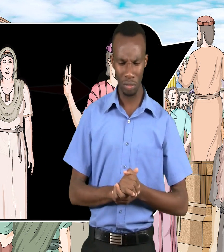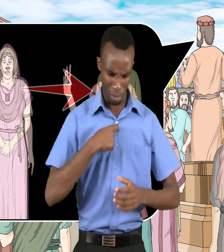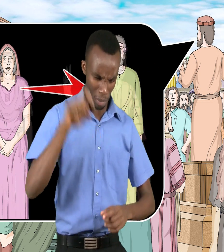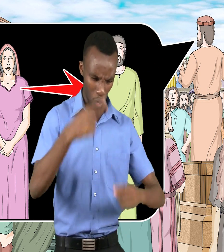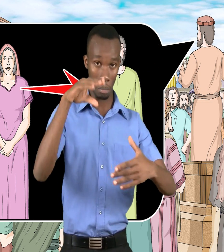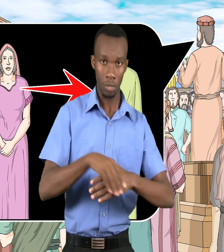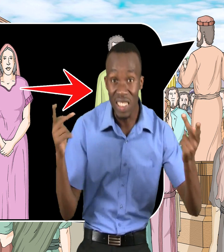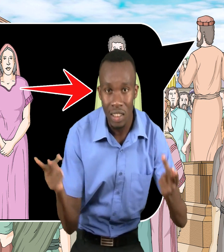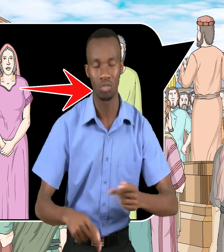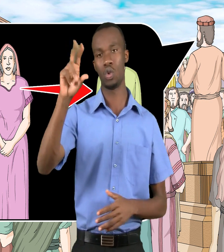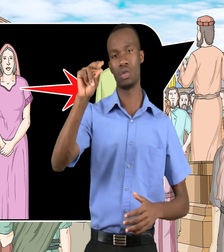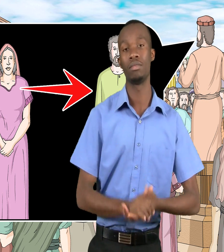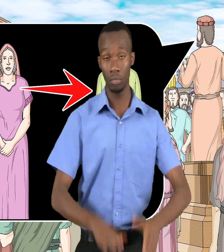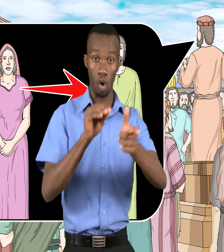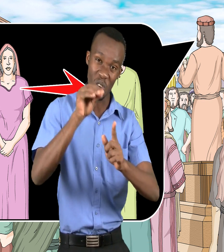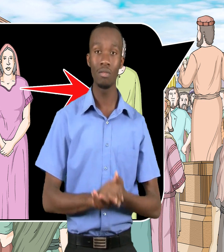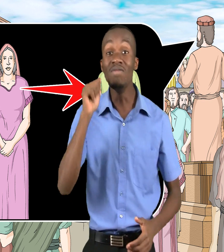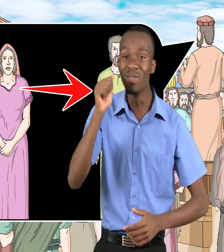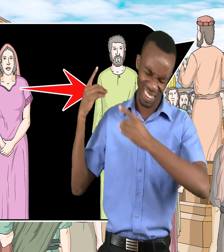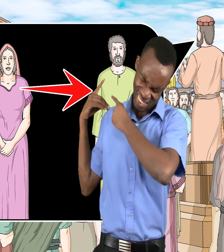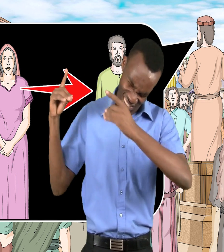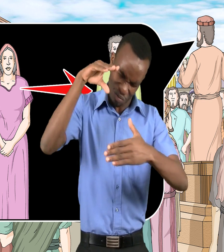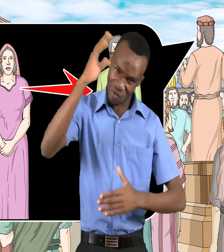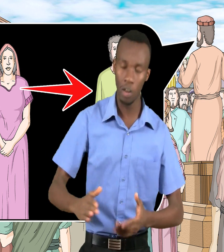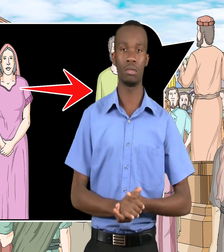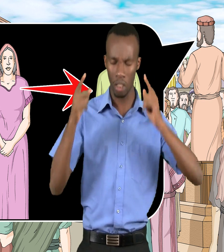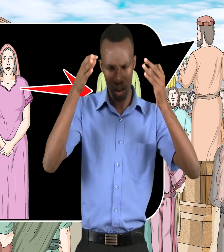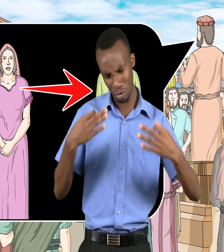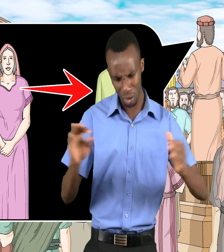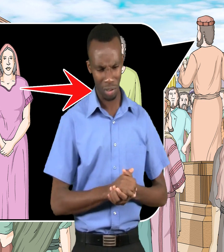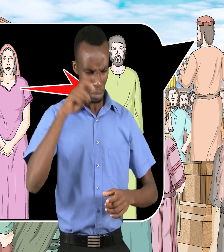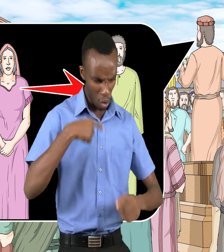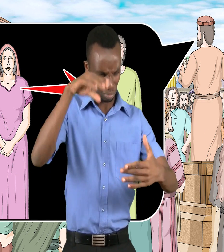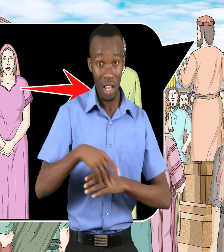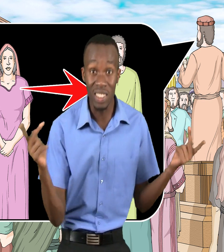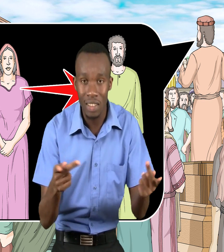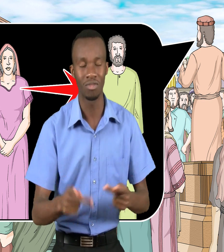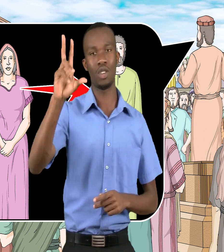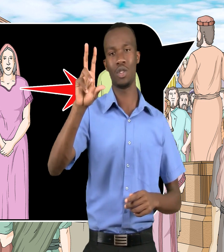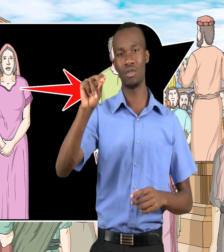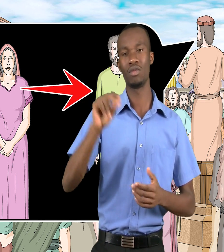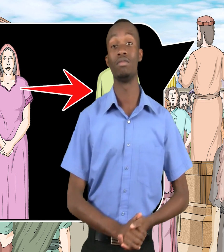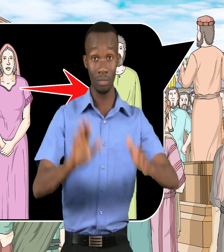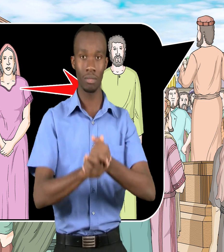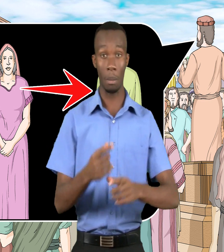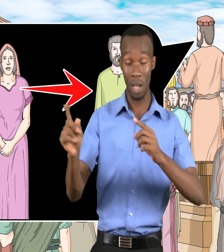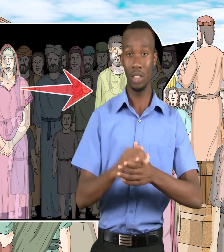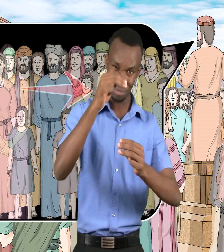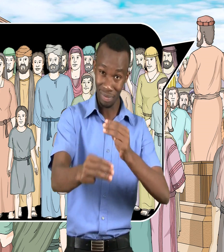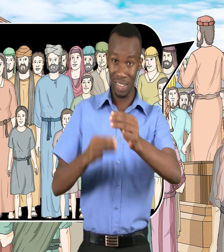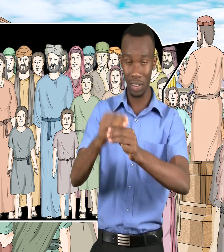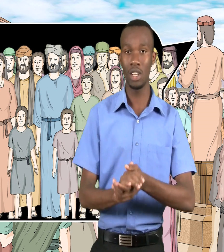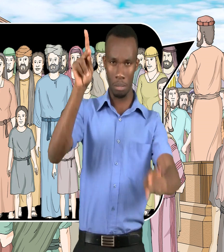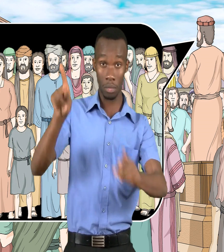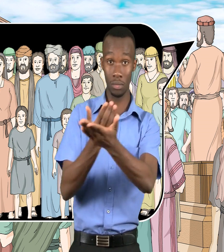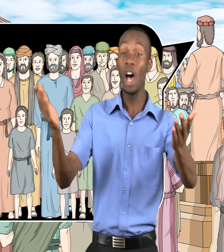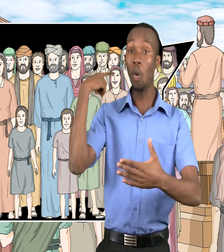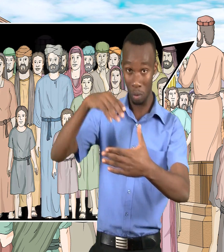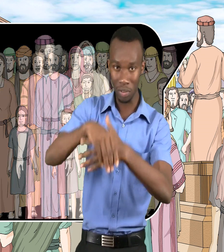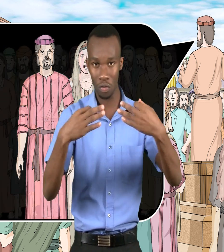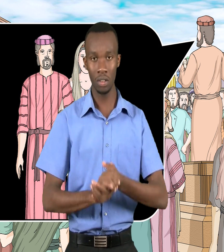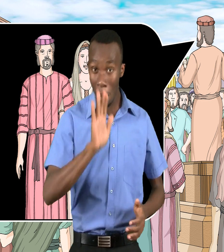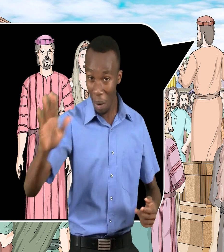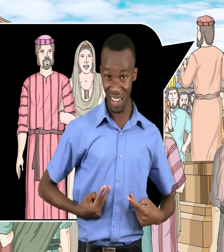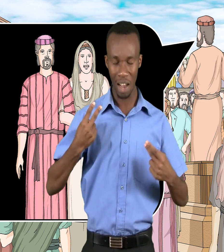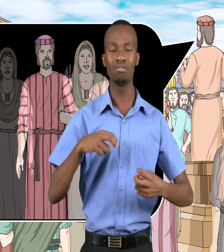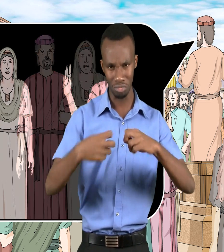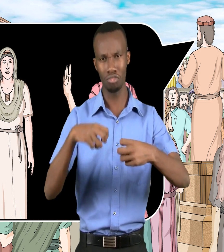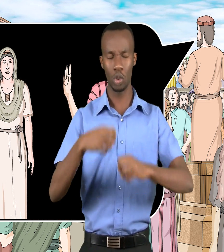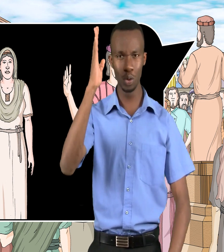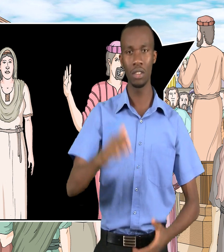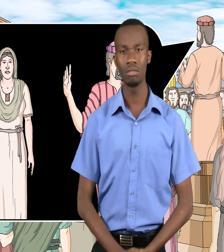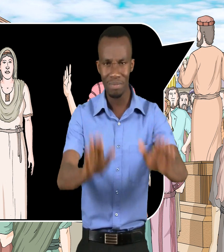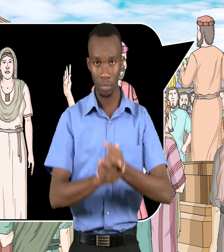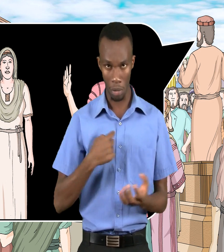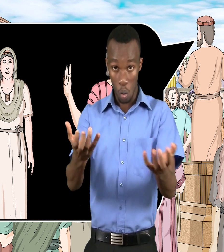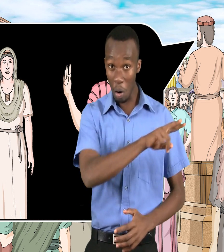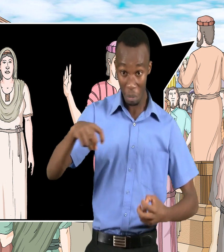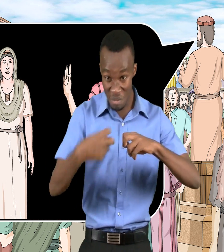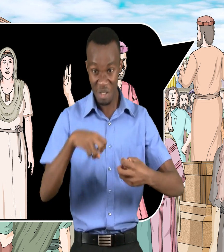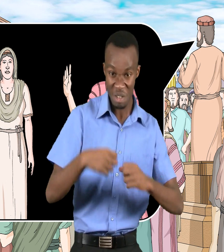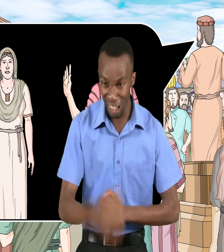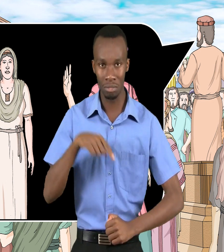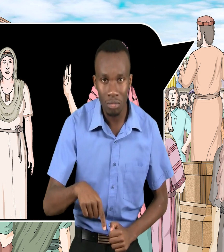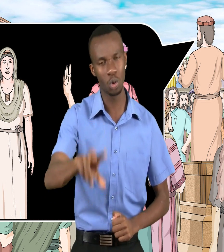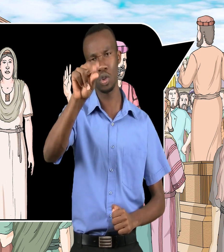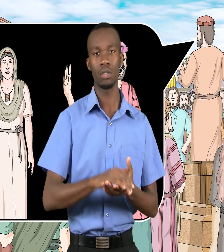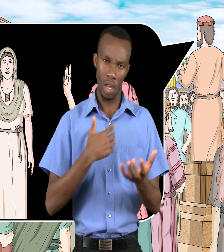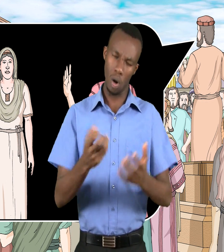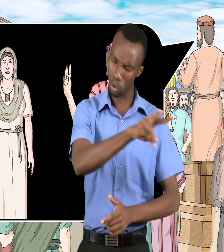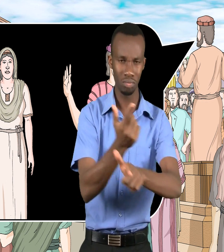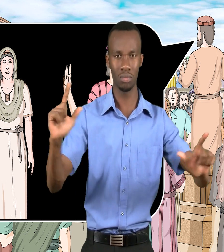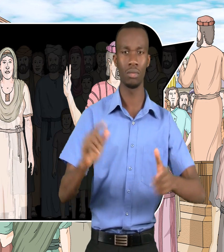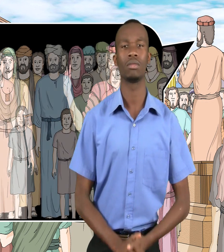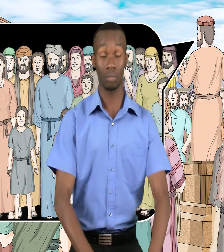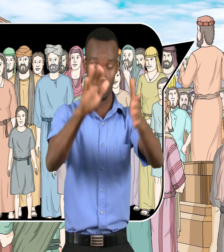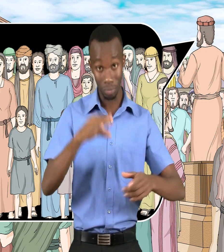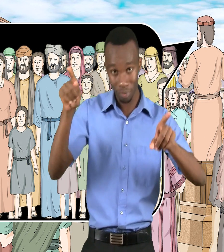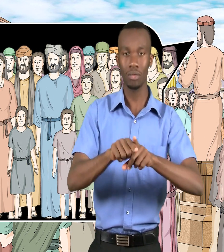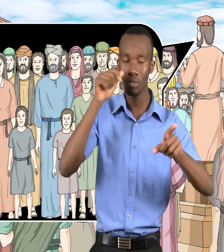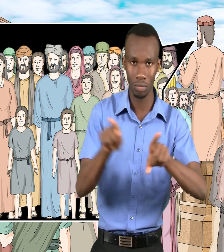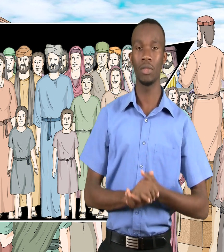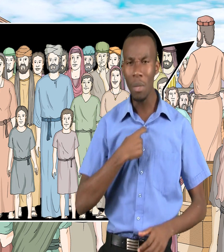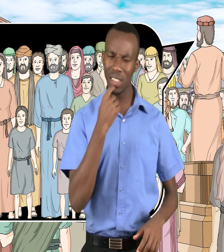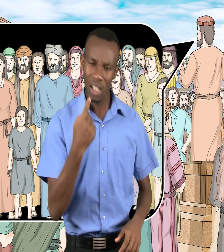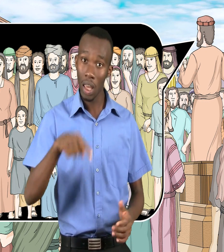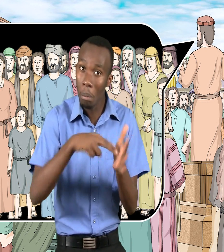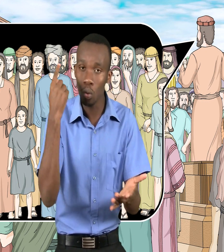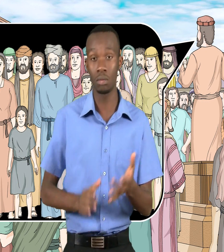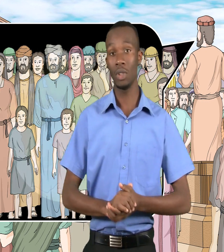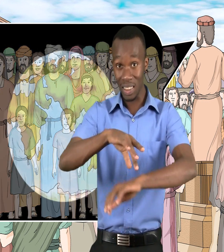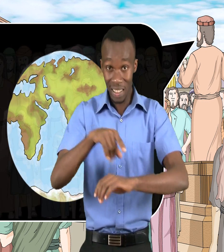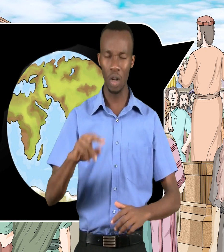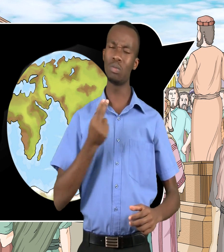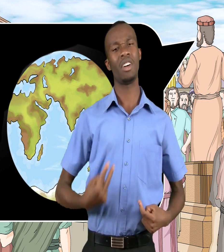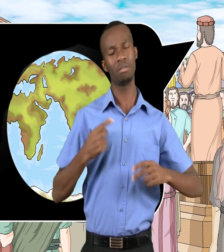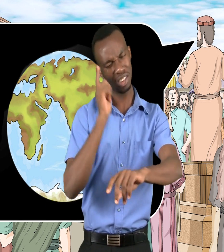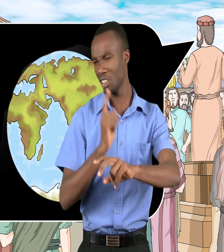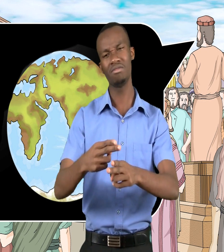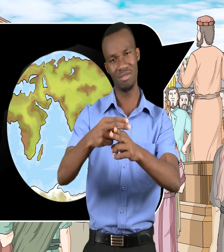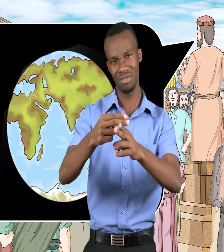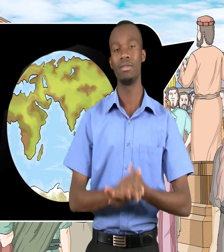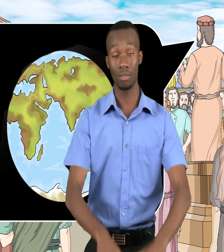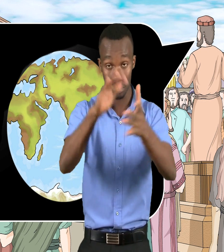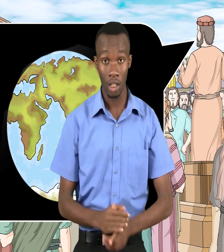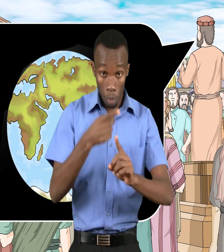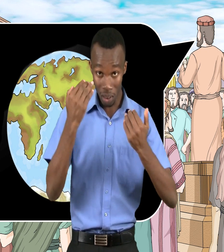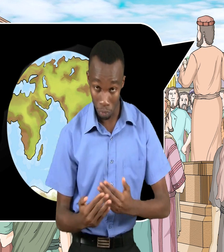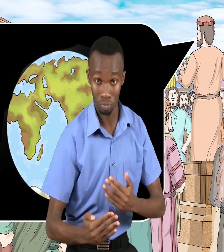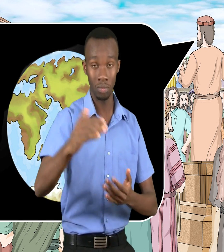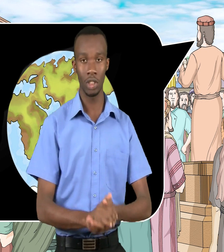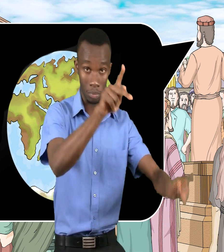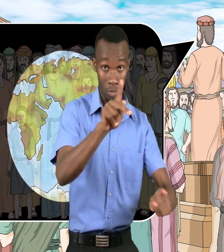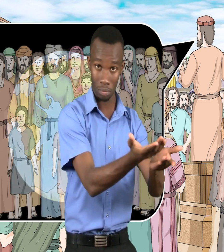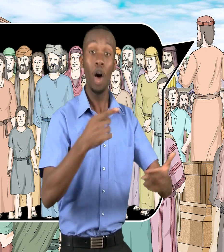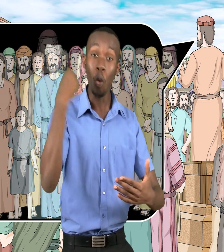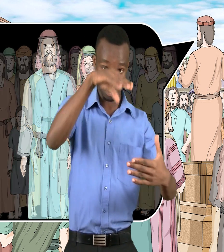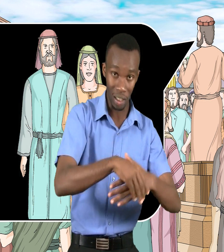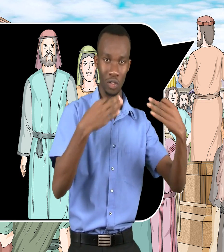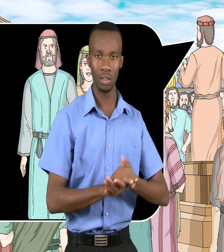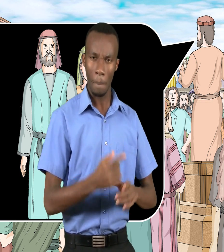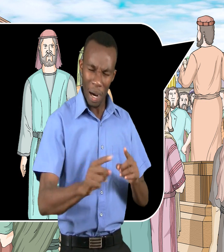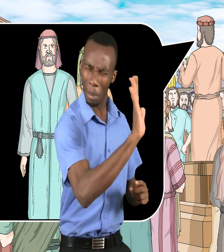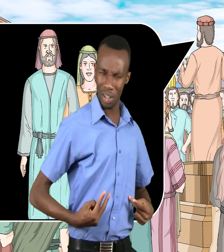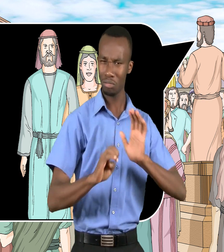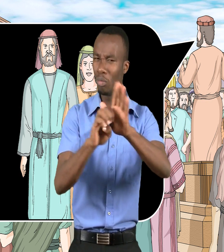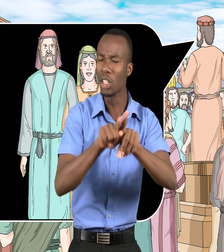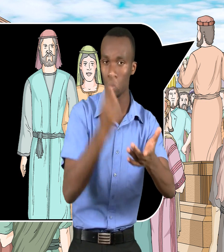Now about virgins, I have no command from the Lord, but I give a judgment as one who by the Lord’s mercy is trustworthy. Because of the present crisis, I think it is good for a man to remain as he is. Are you committed to a wife? Do not seek to be released. Are you free of commitment? Do not look for a wife.